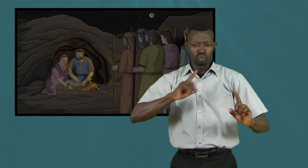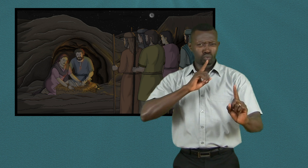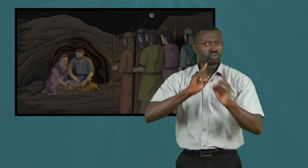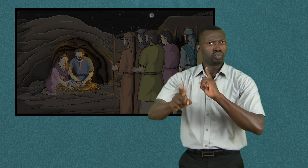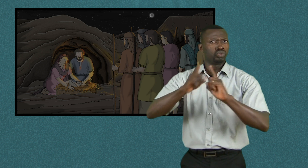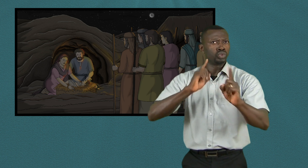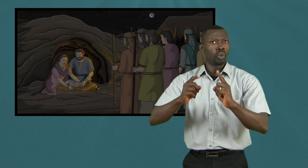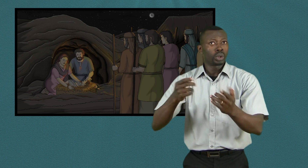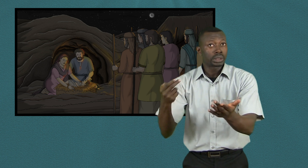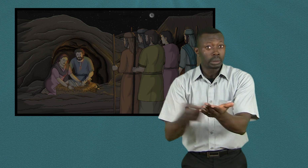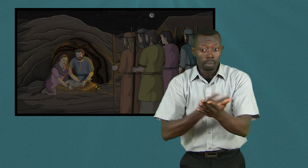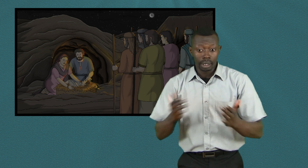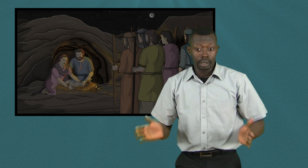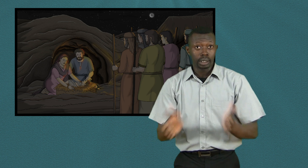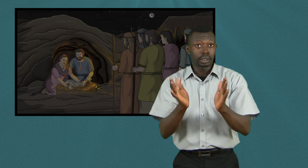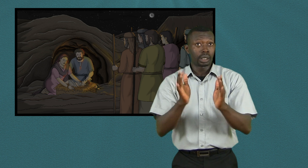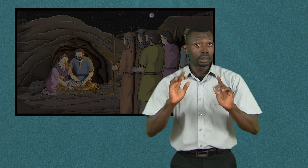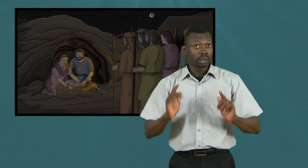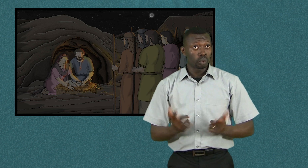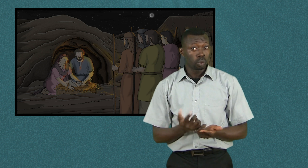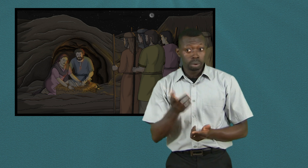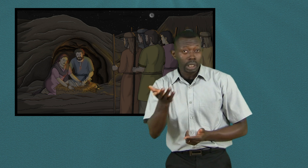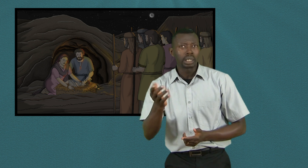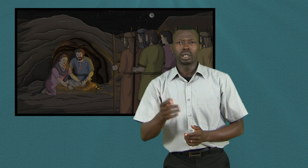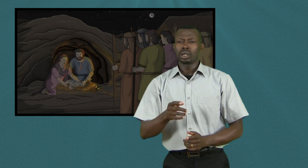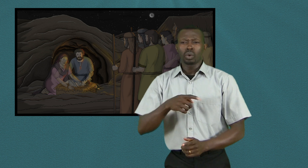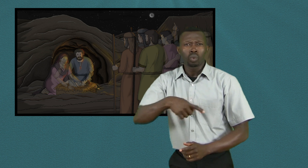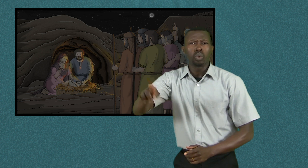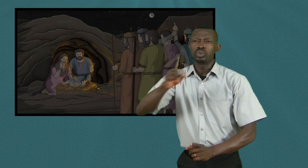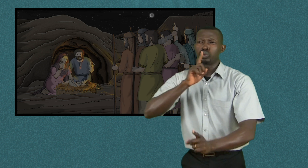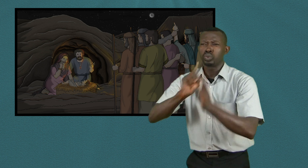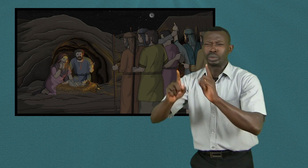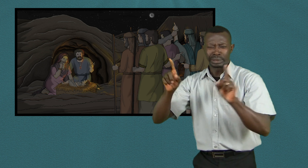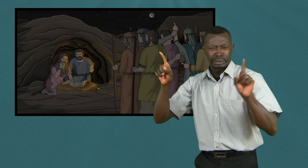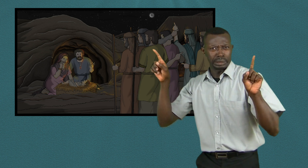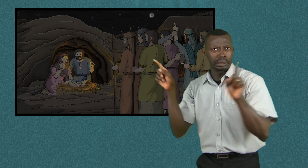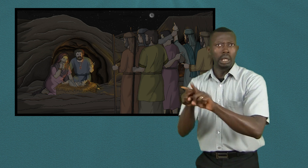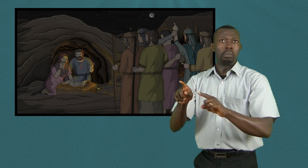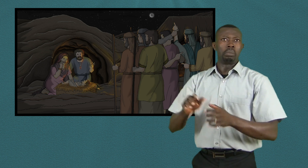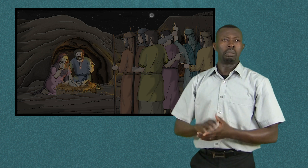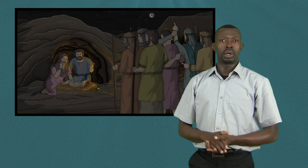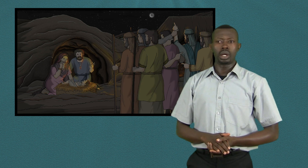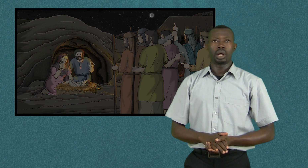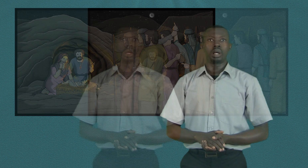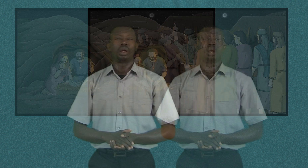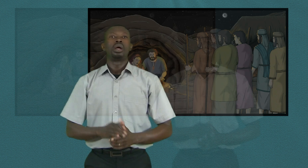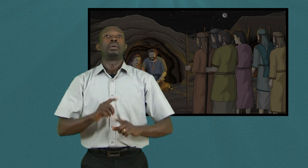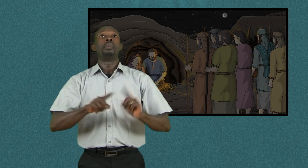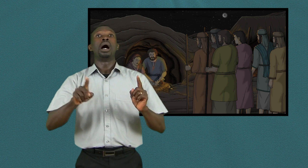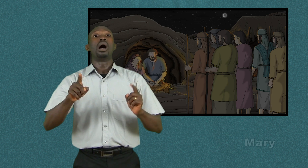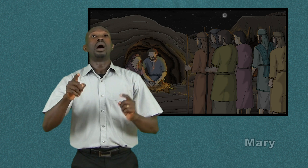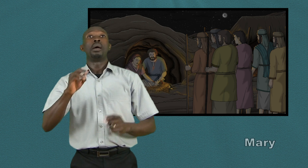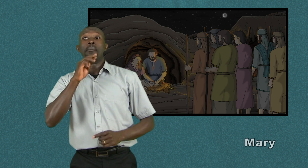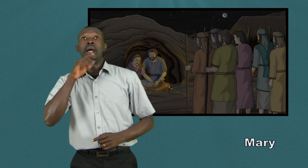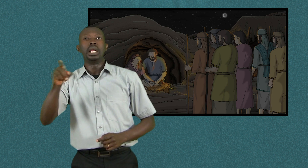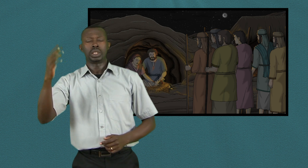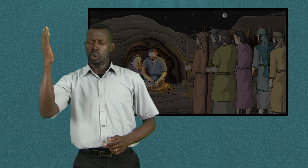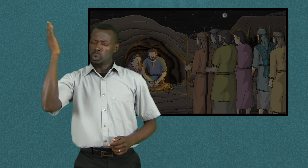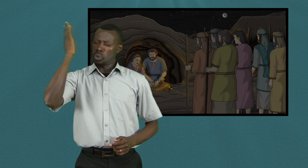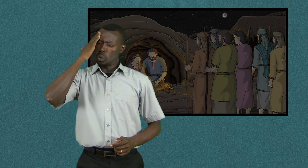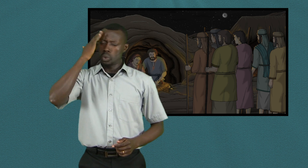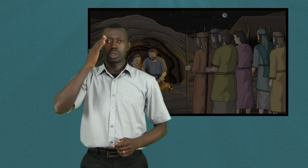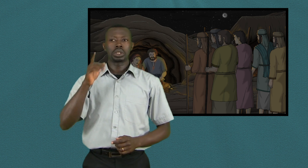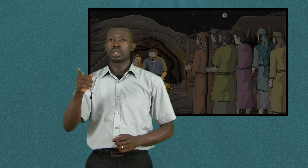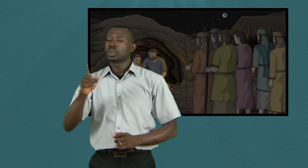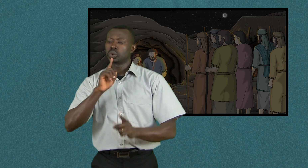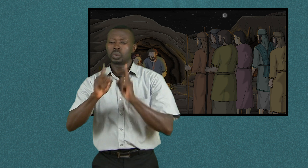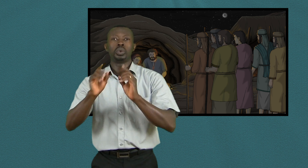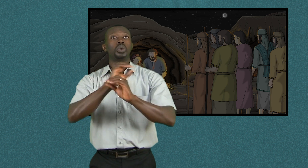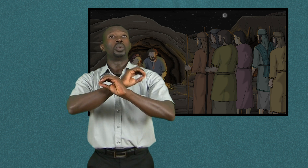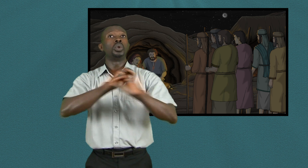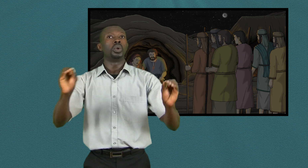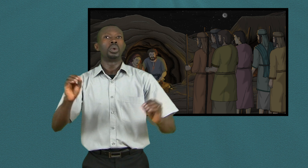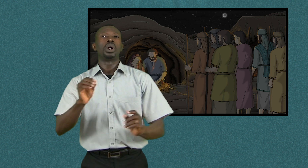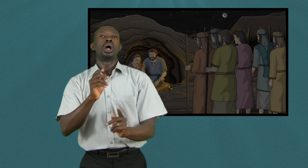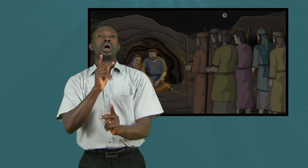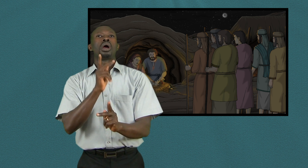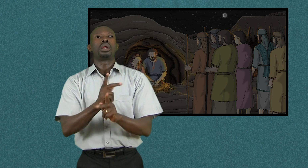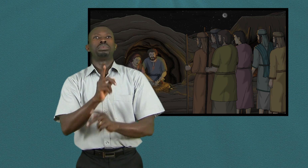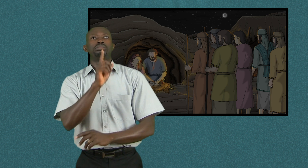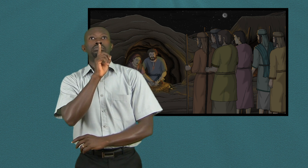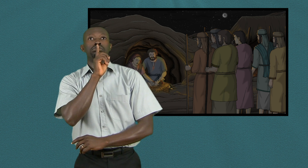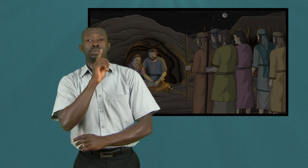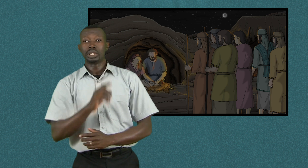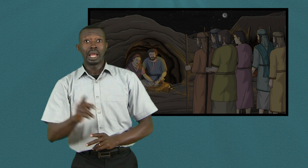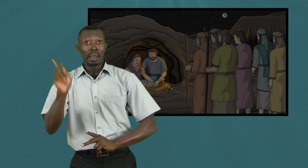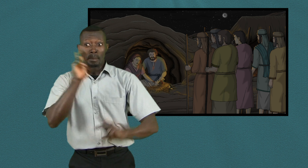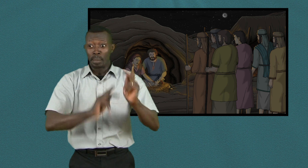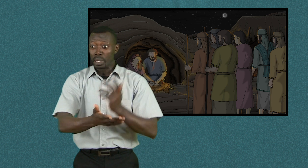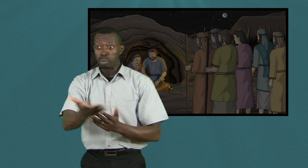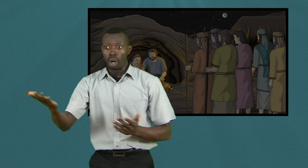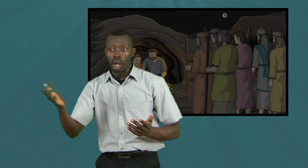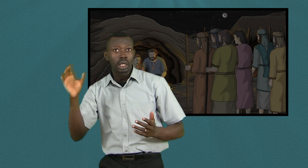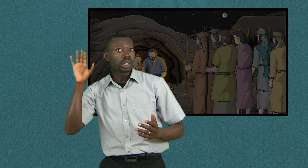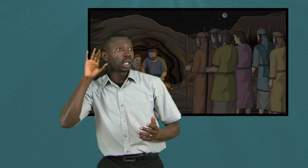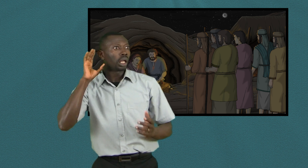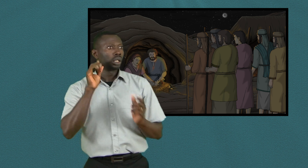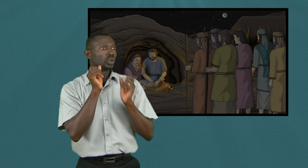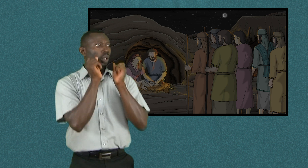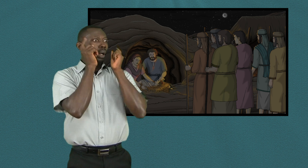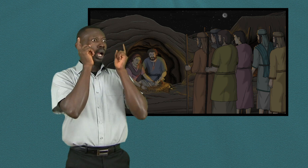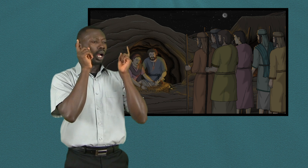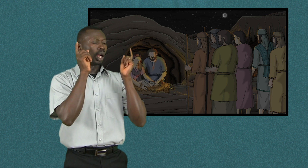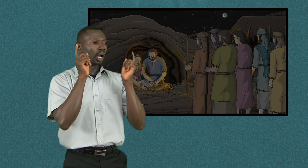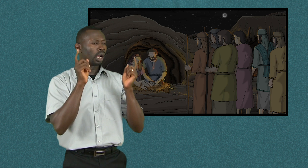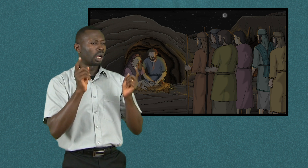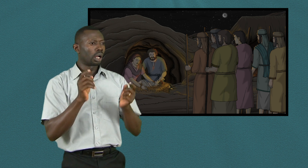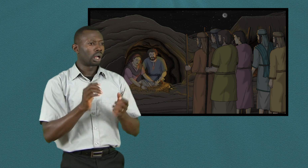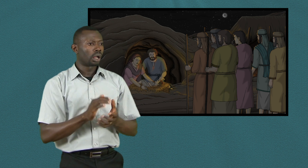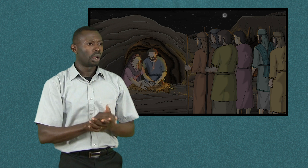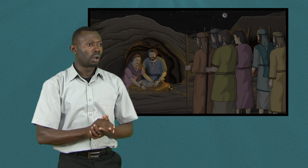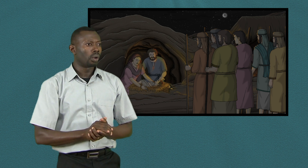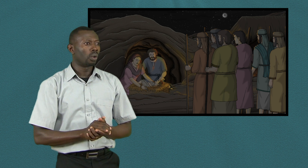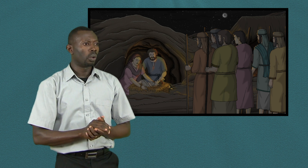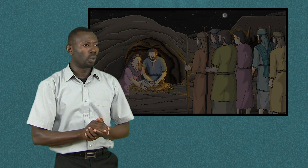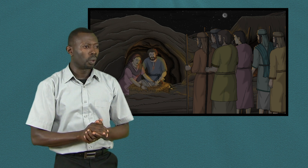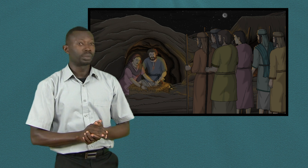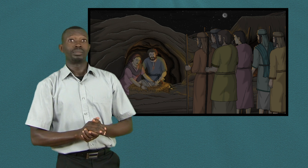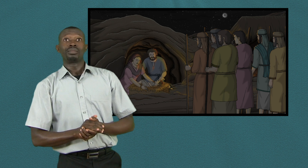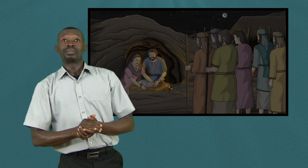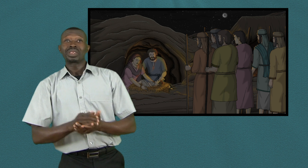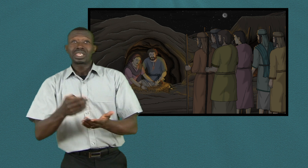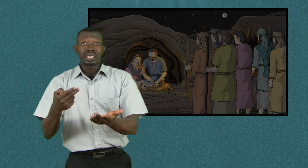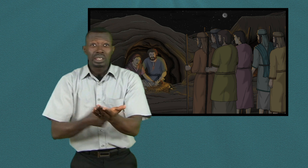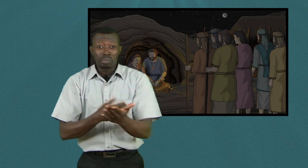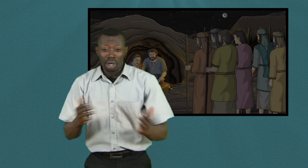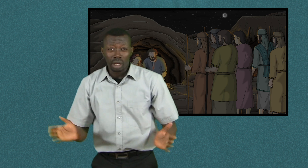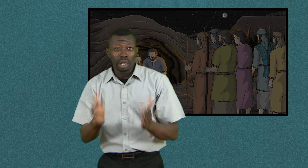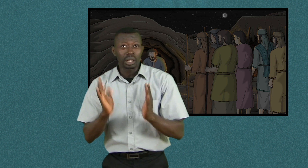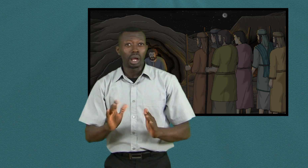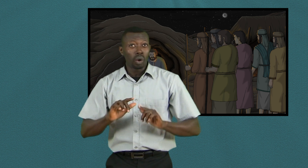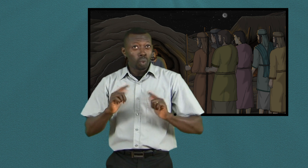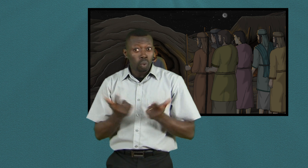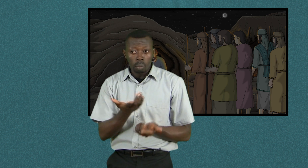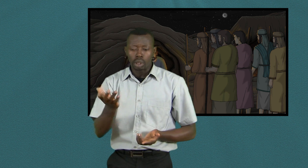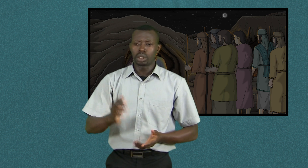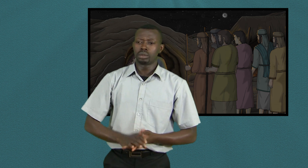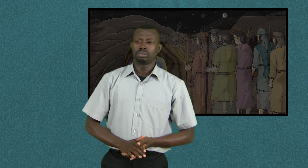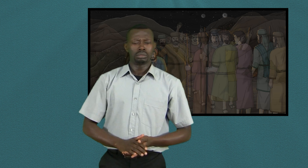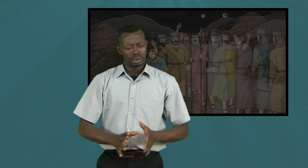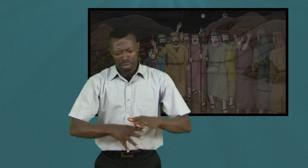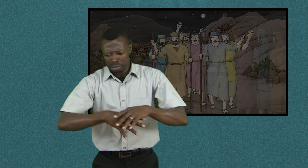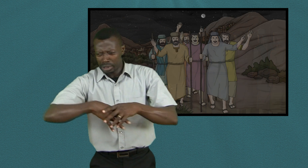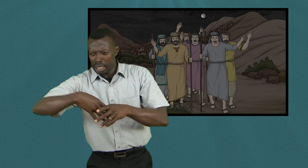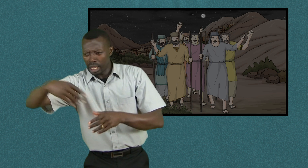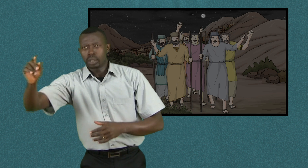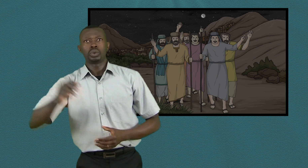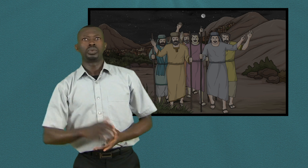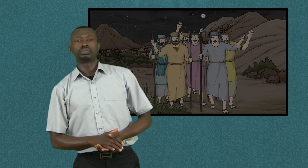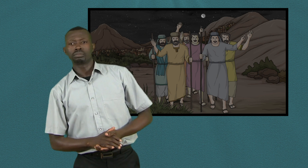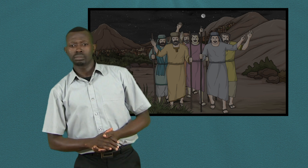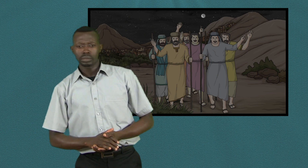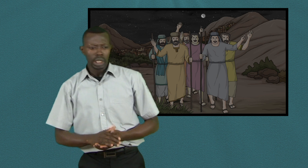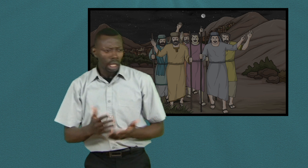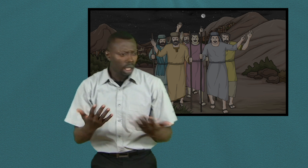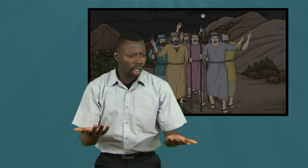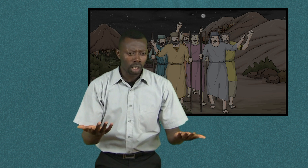And all who heard it were amazed at what the shepherds said to them. But Mary treasured up all these things and pondered them in her heart.